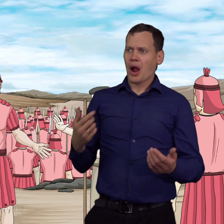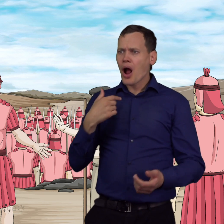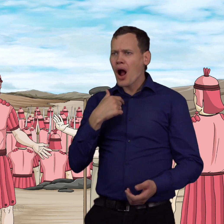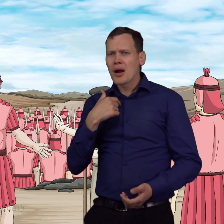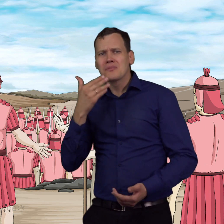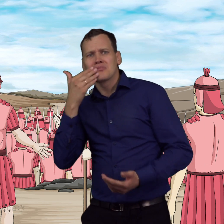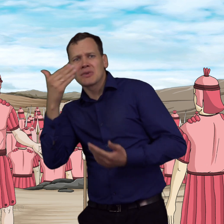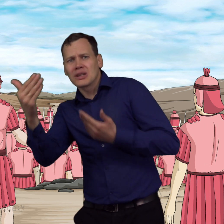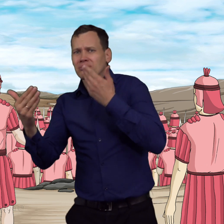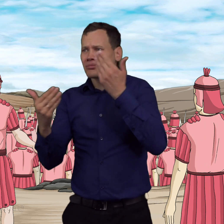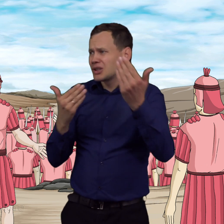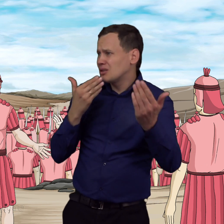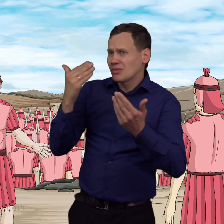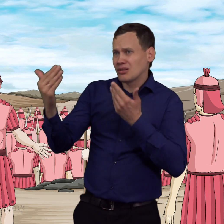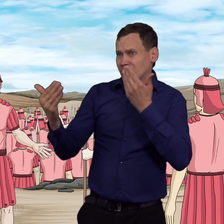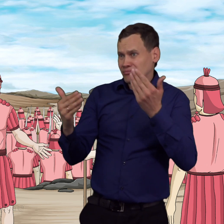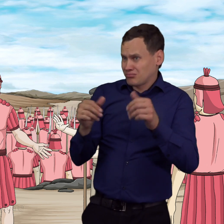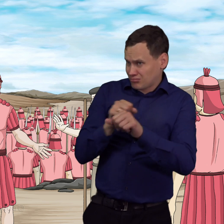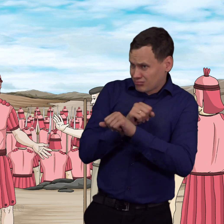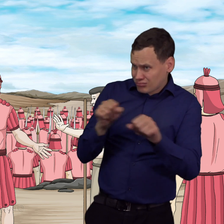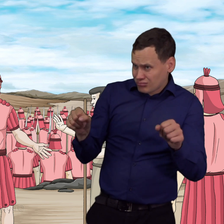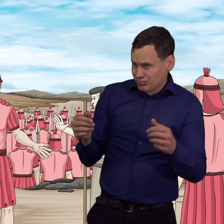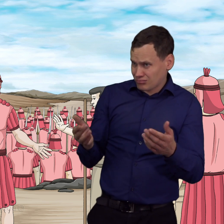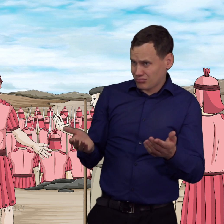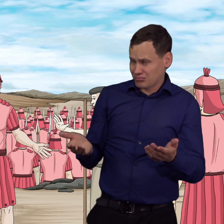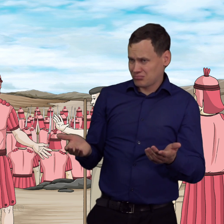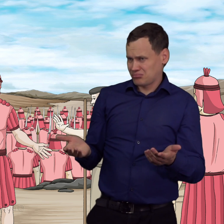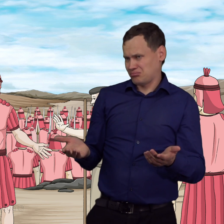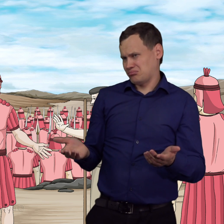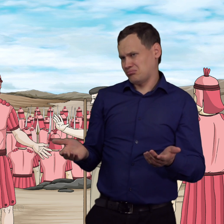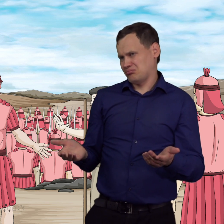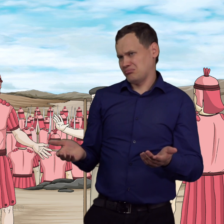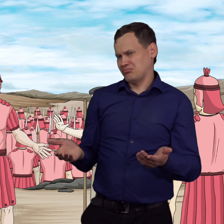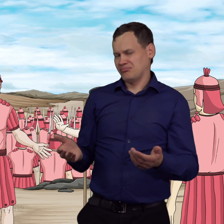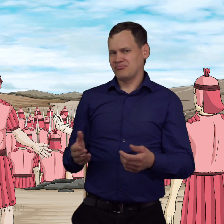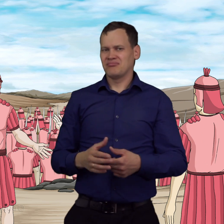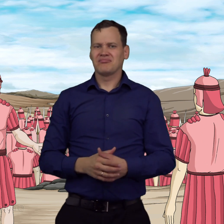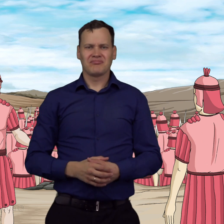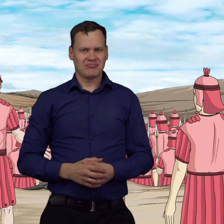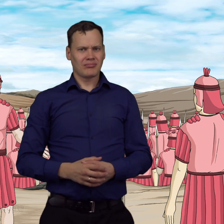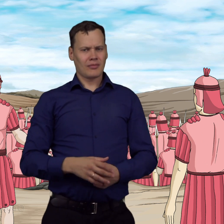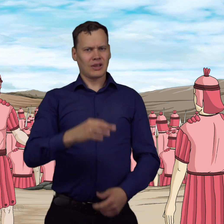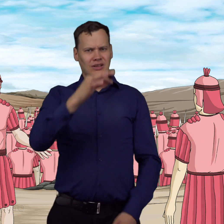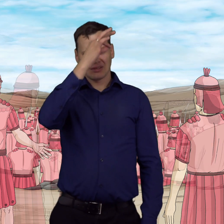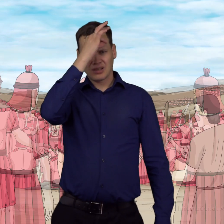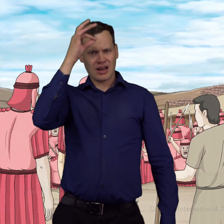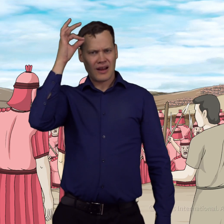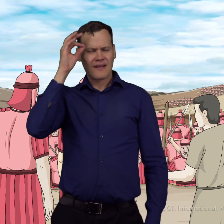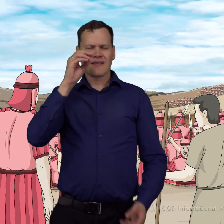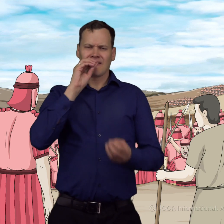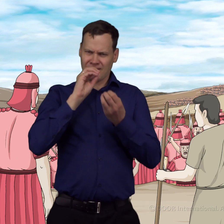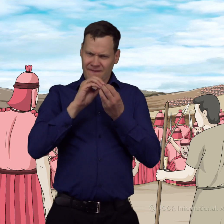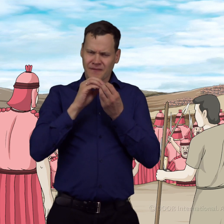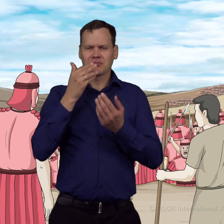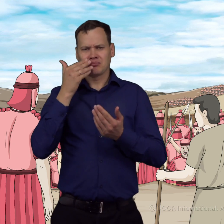“Was it not just a question?”